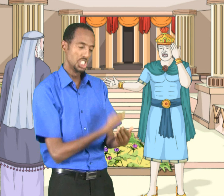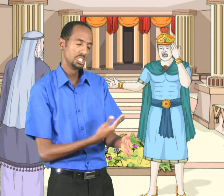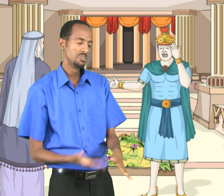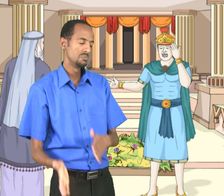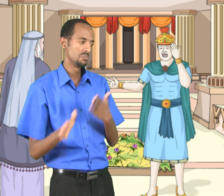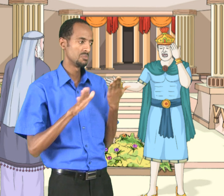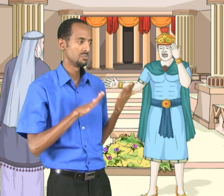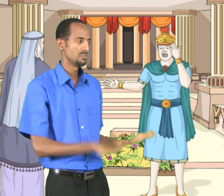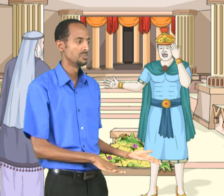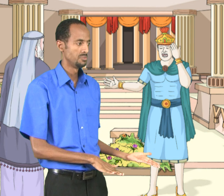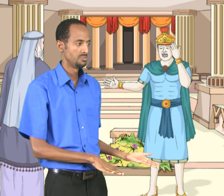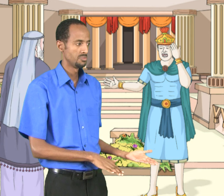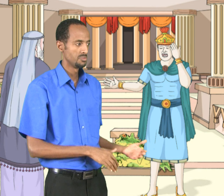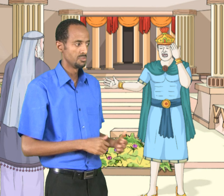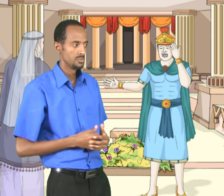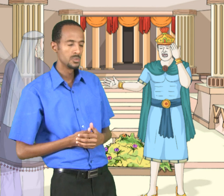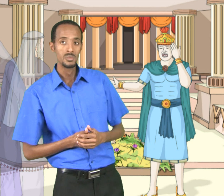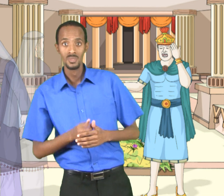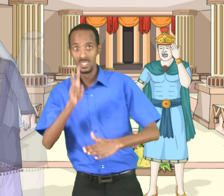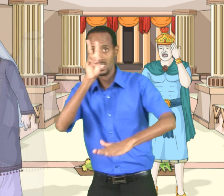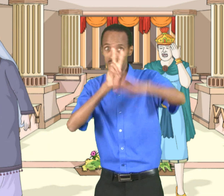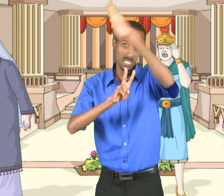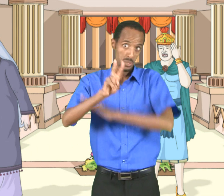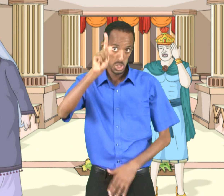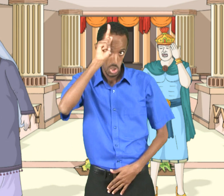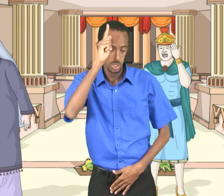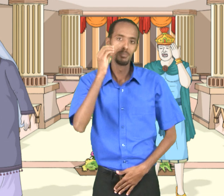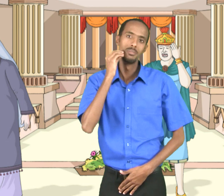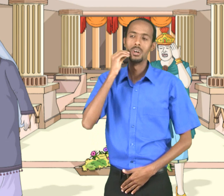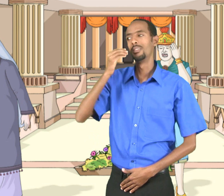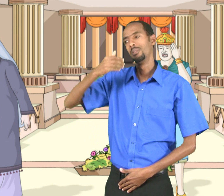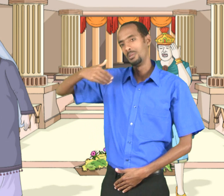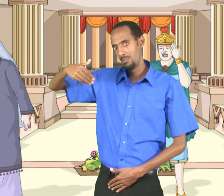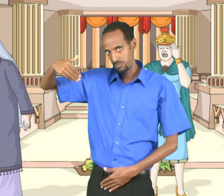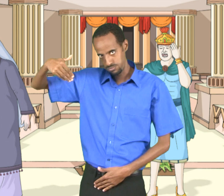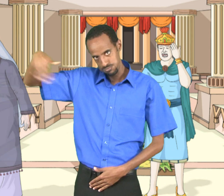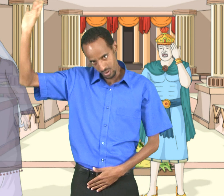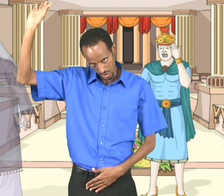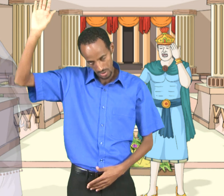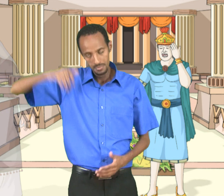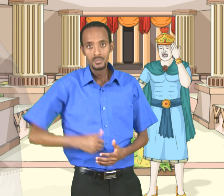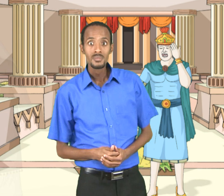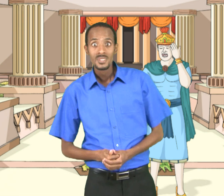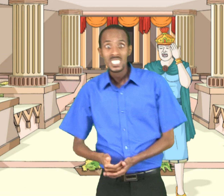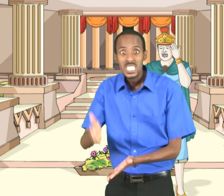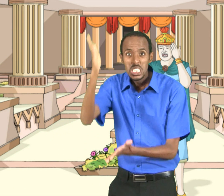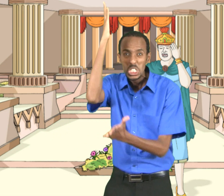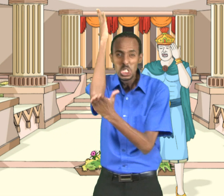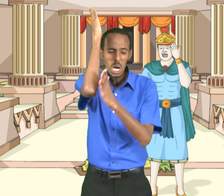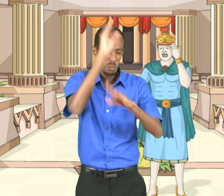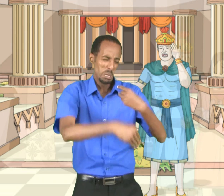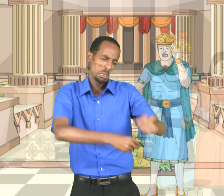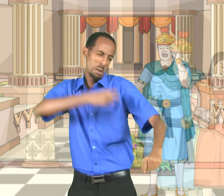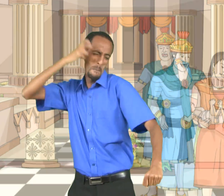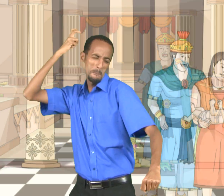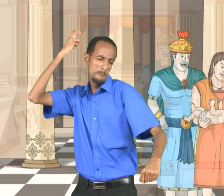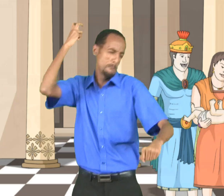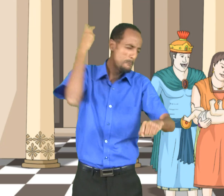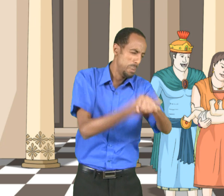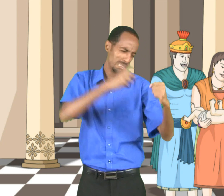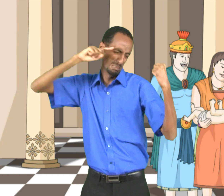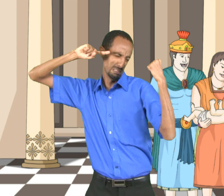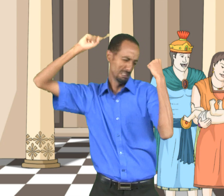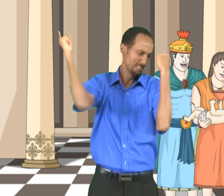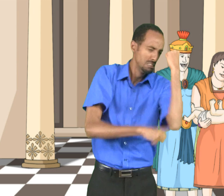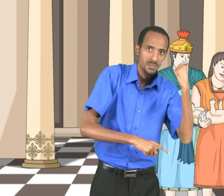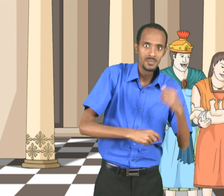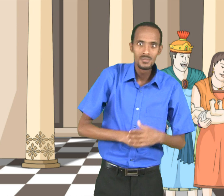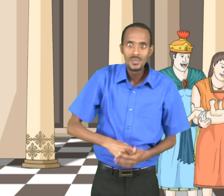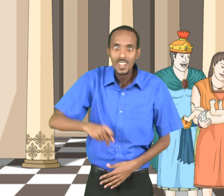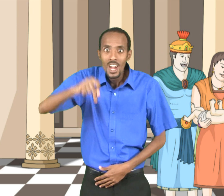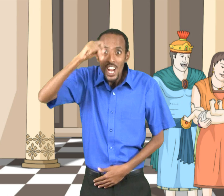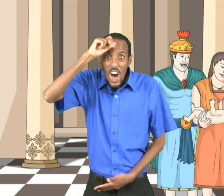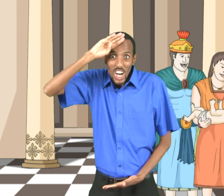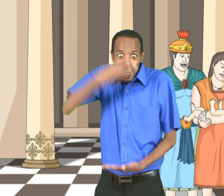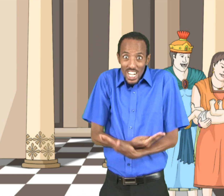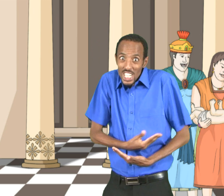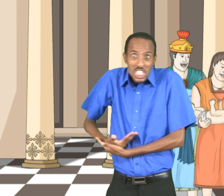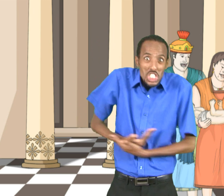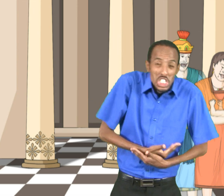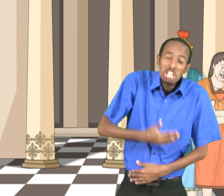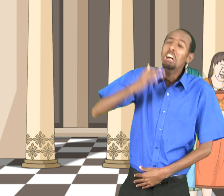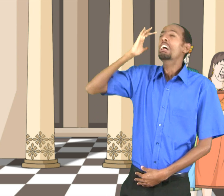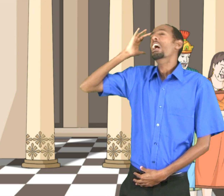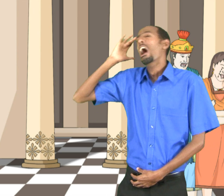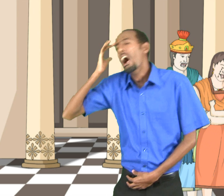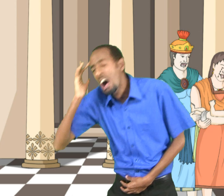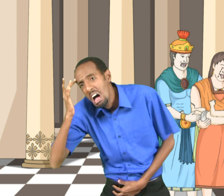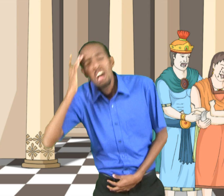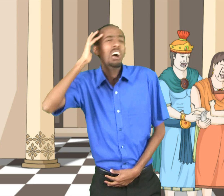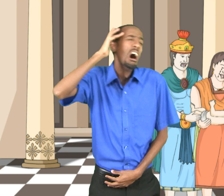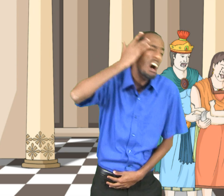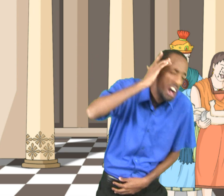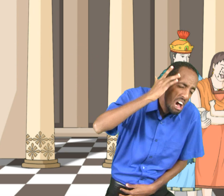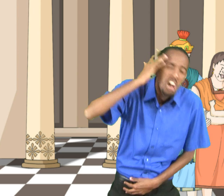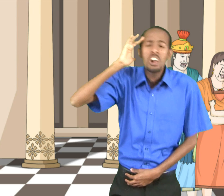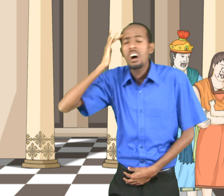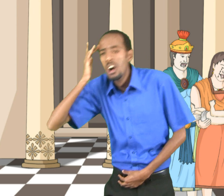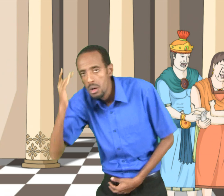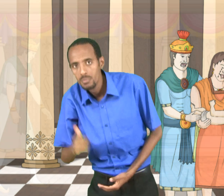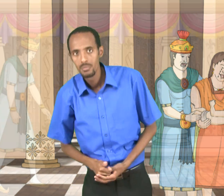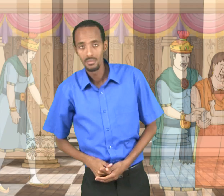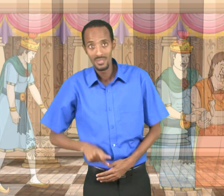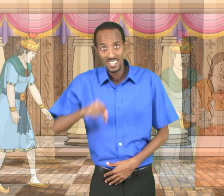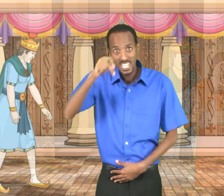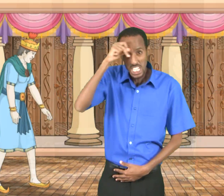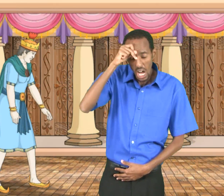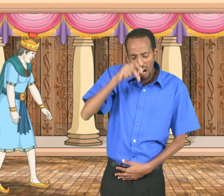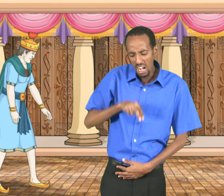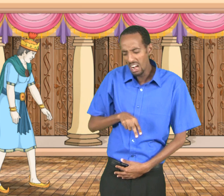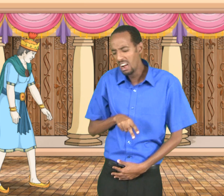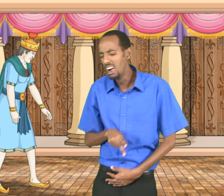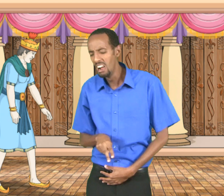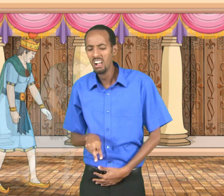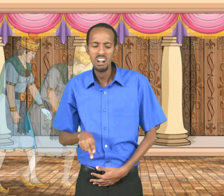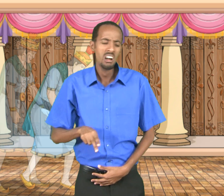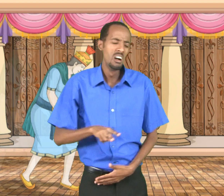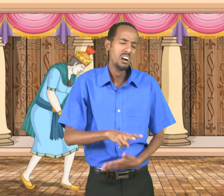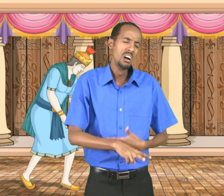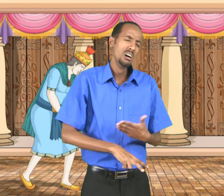After Nathan had gone home, the LORD struck the child that Uriah’s wife had borne to David, and he became ill.